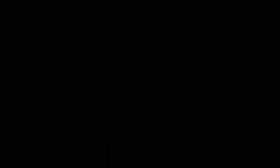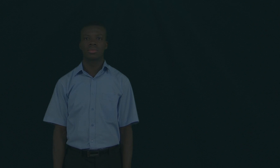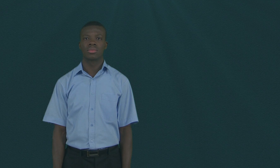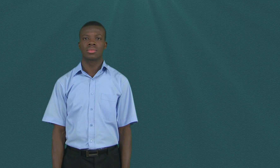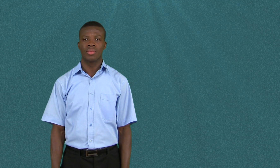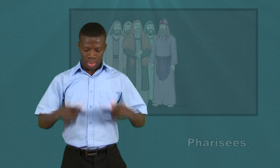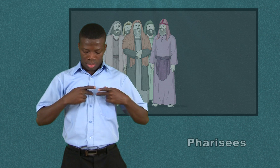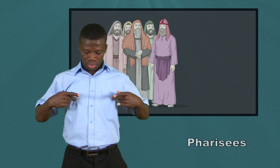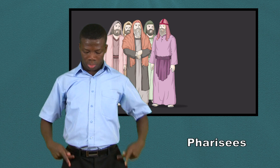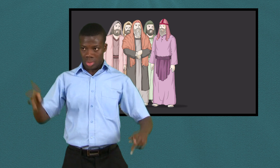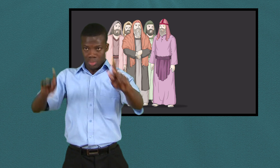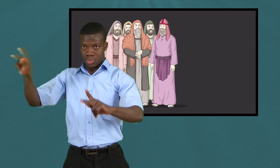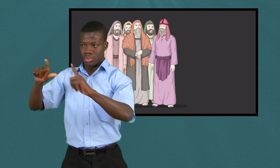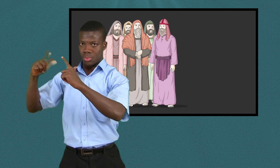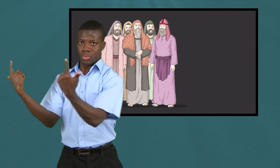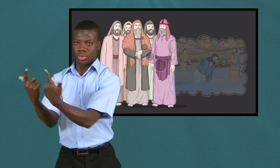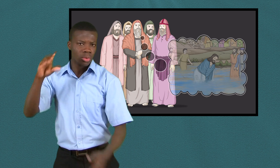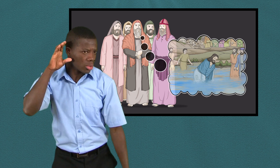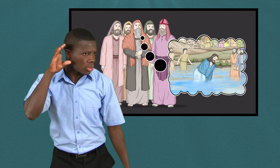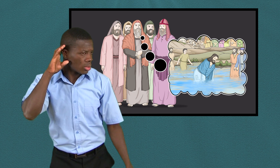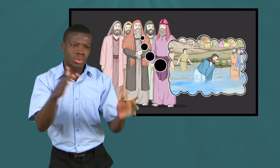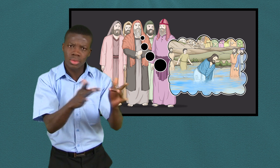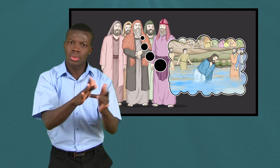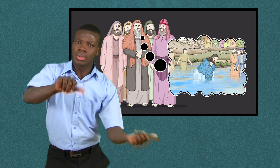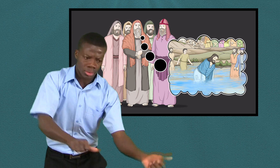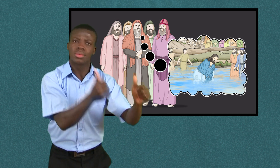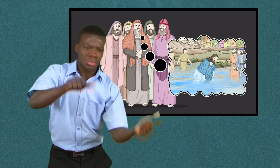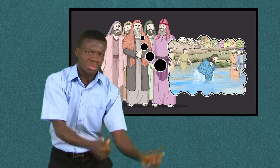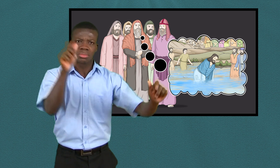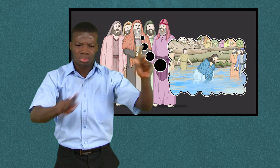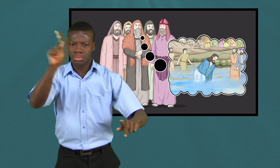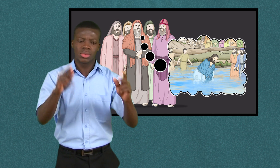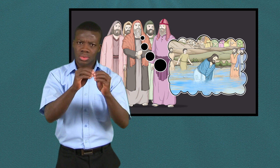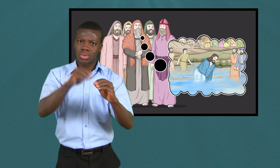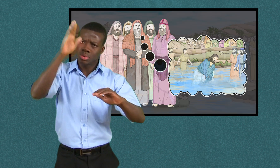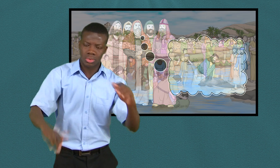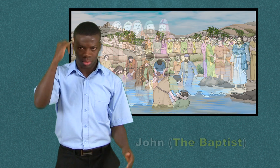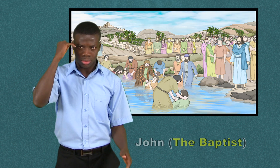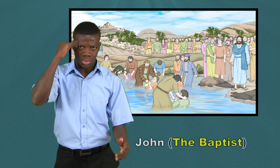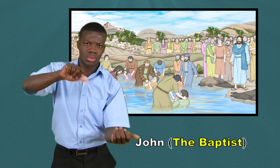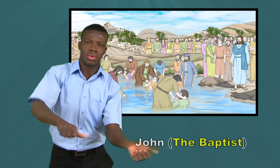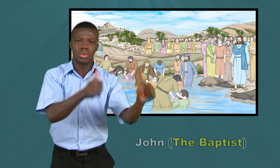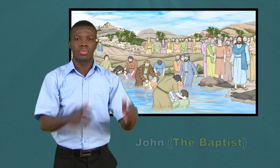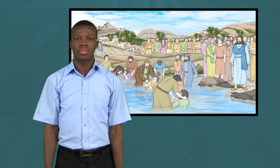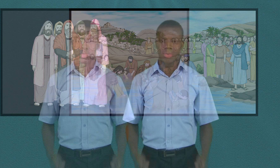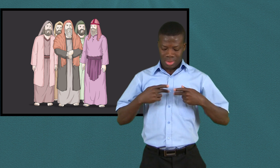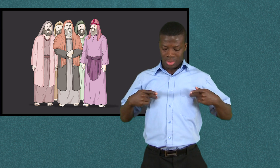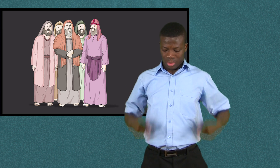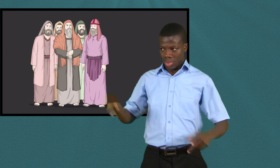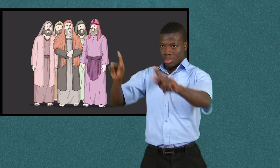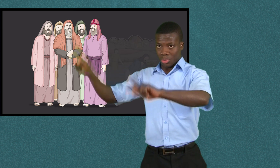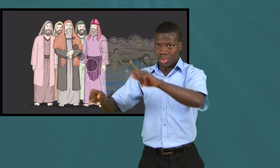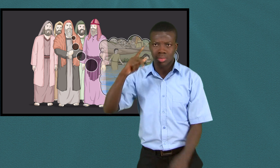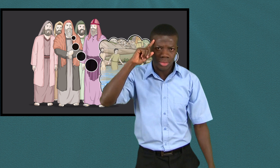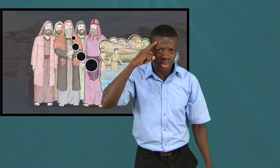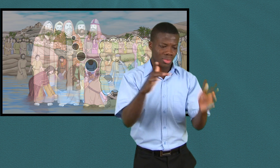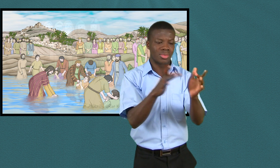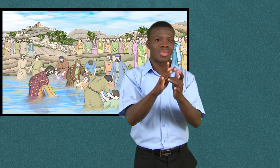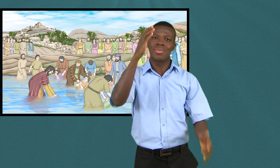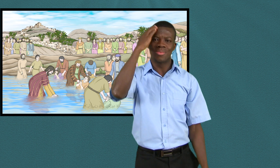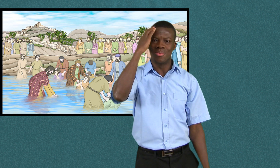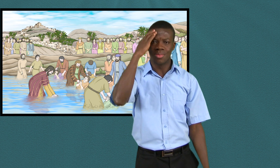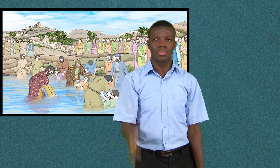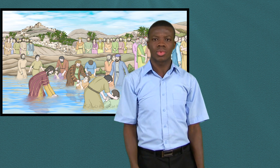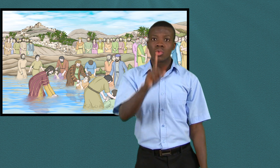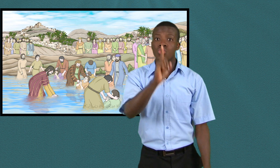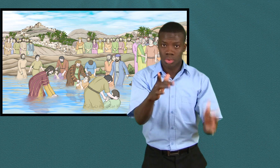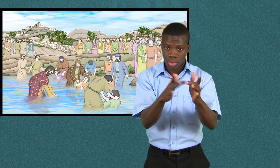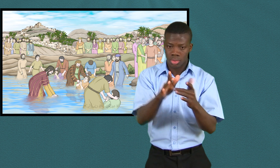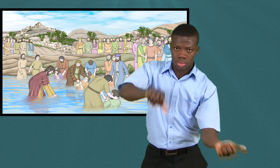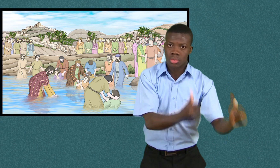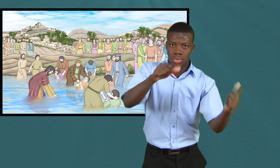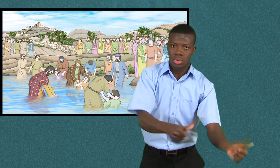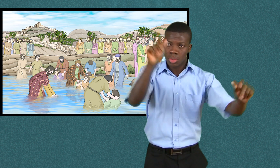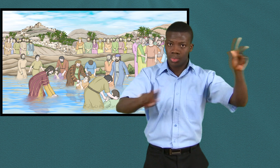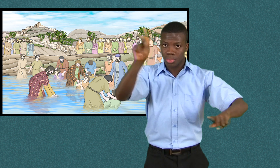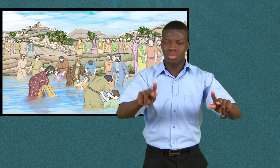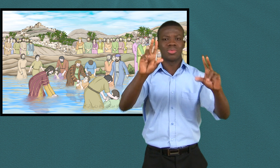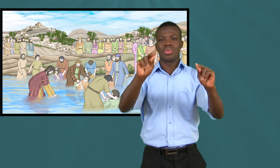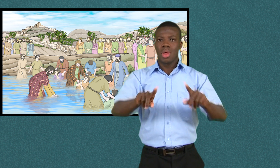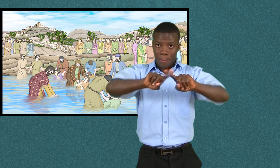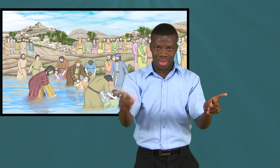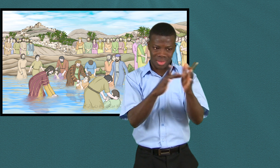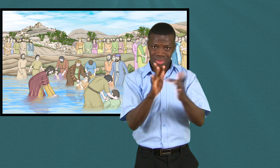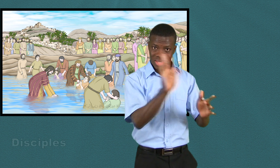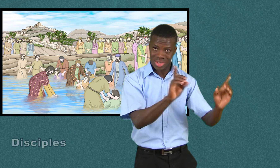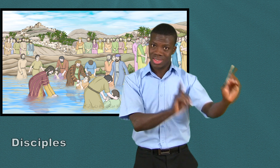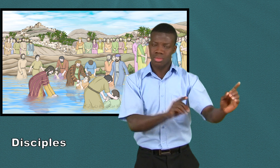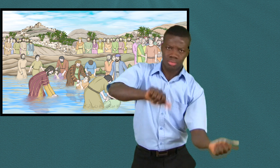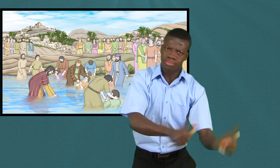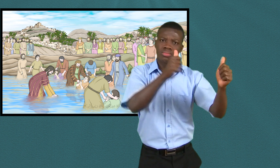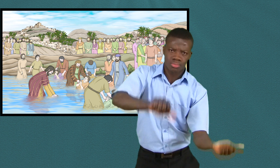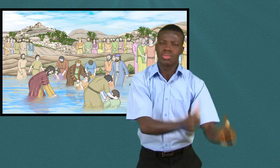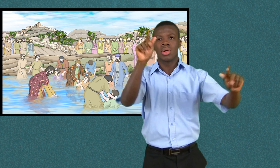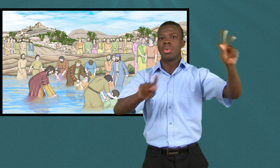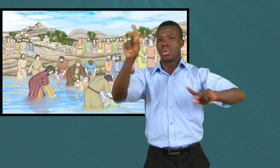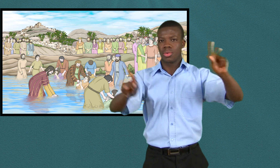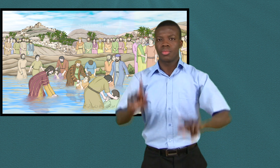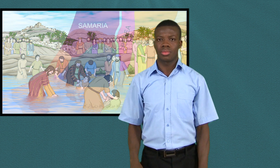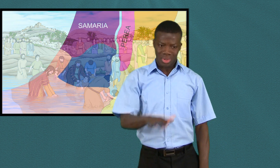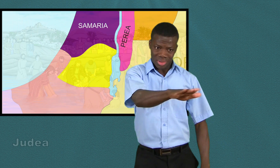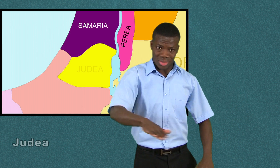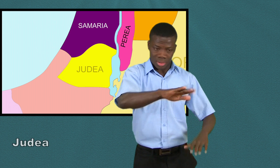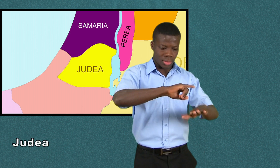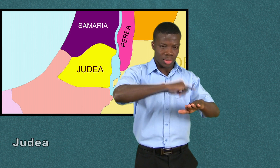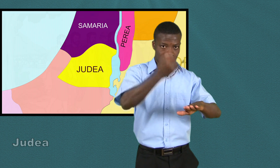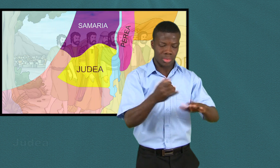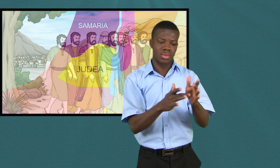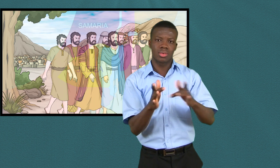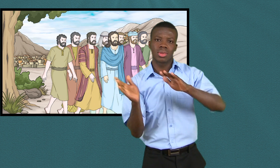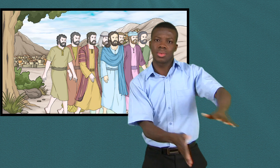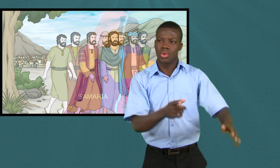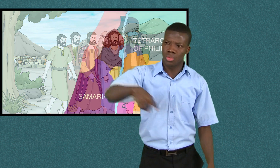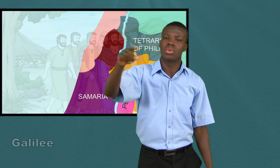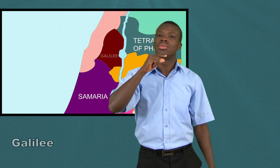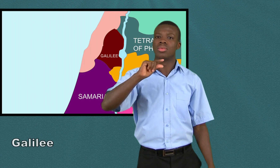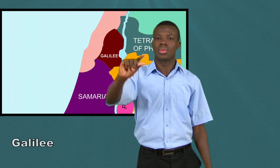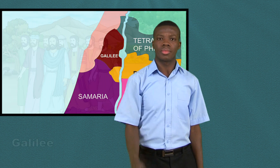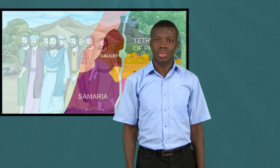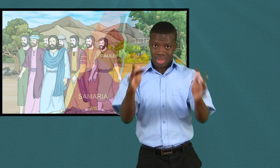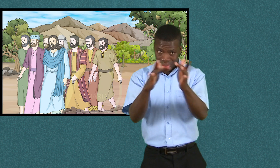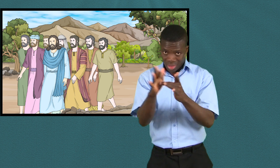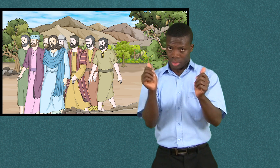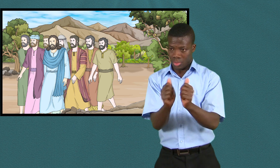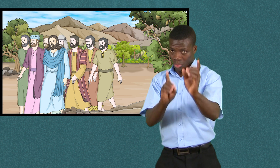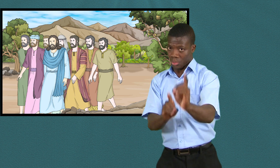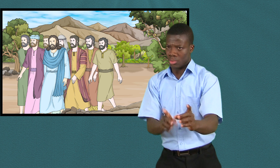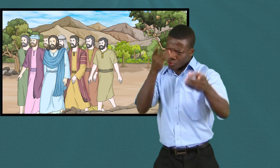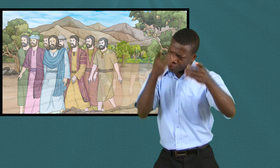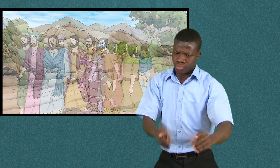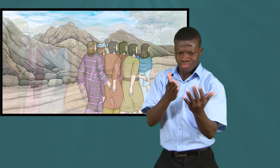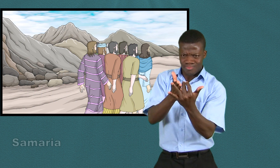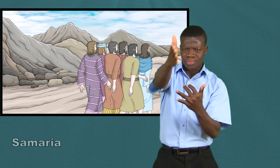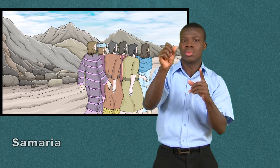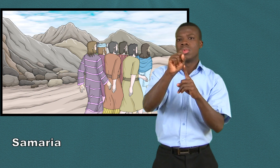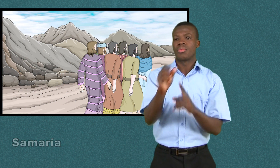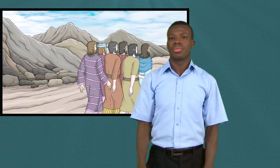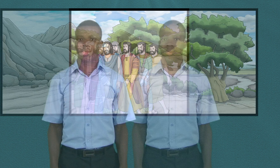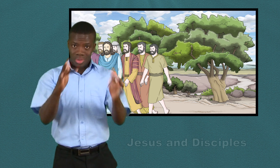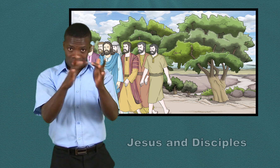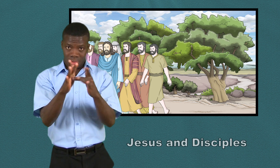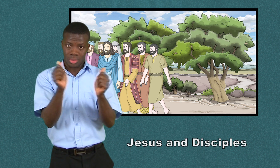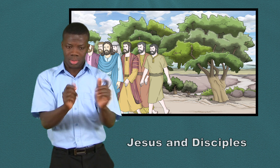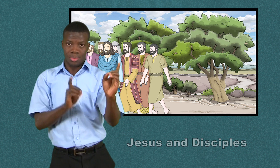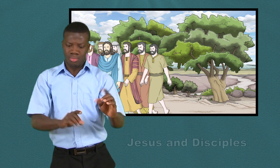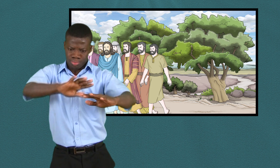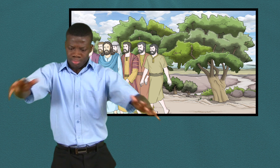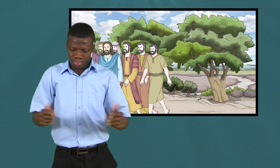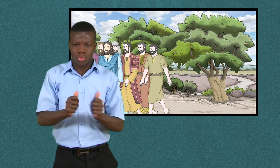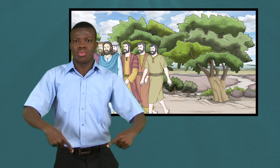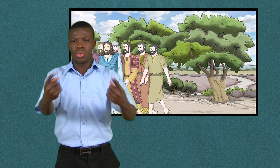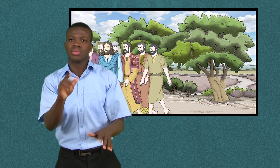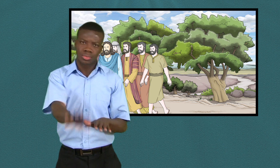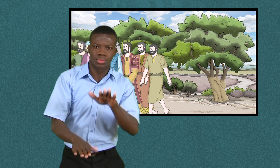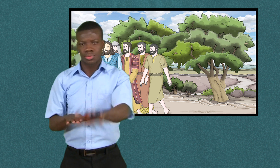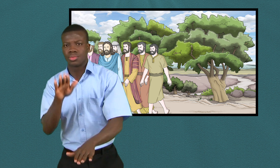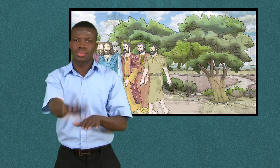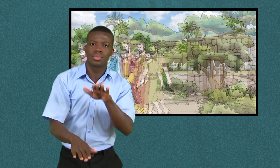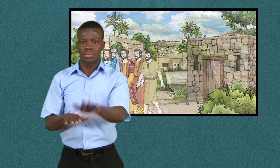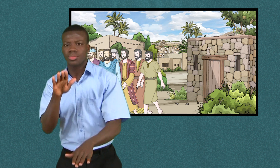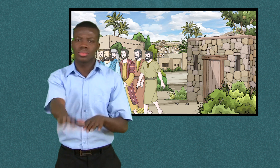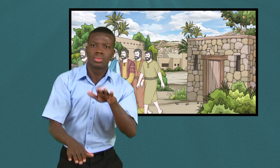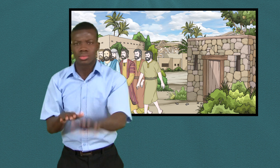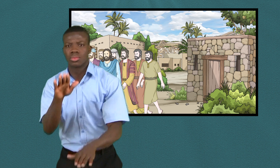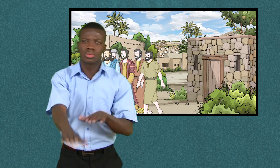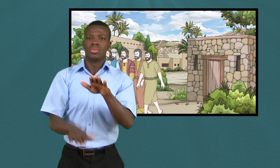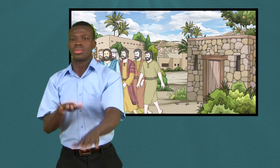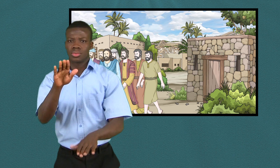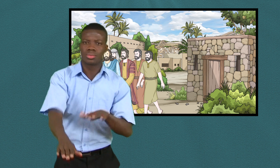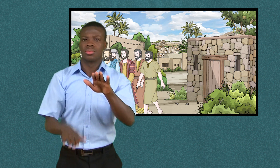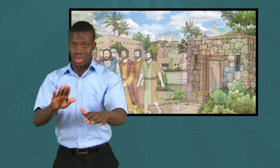When Jesus realized that the Pharisees were aware He was gaining and baptizing more disciples than John (although it was not Jesus who baptized, but His disciples), He left Judea and returned to Galilee.